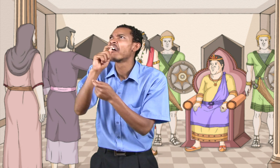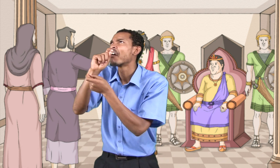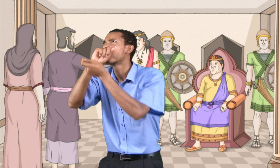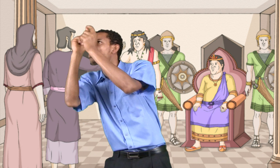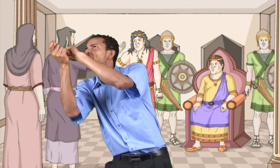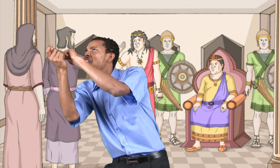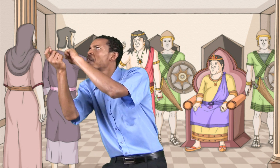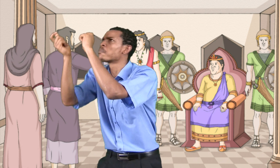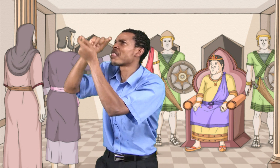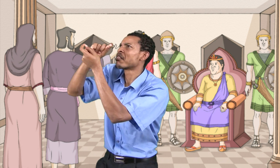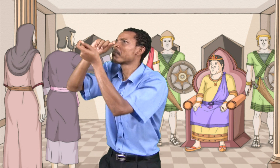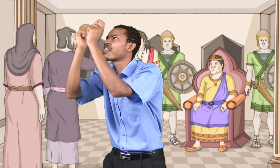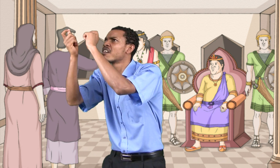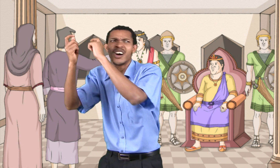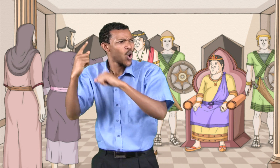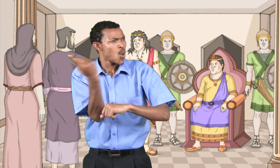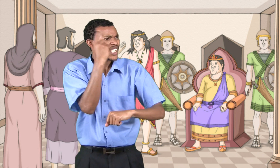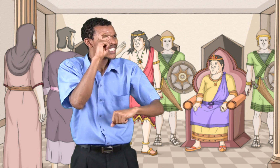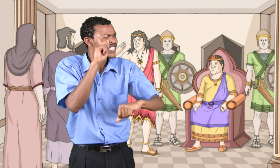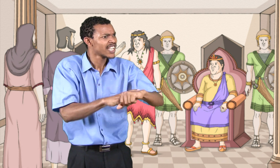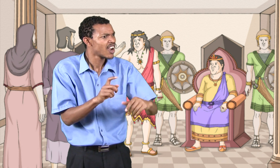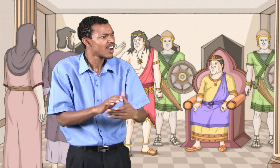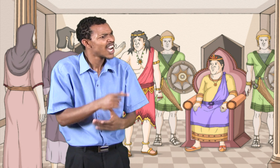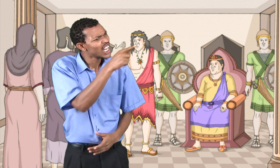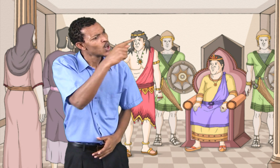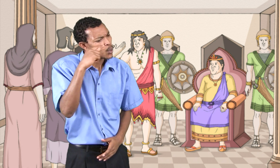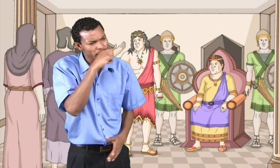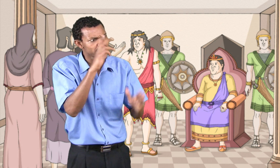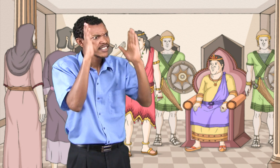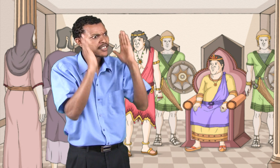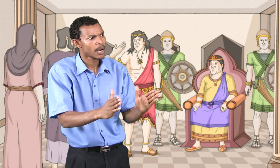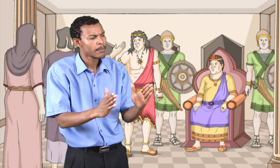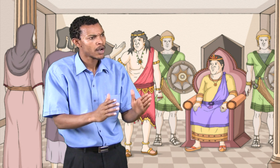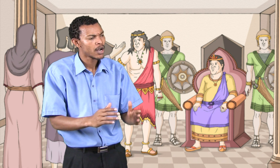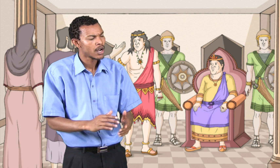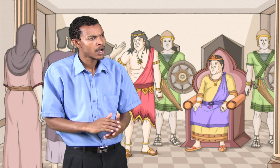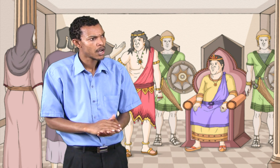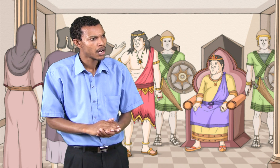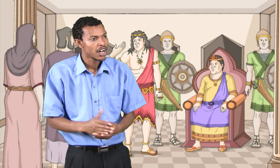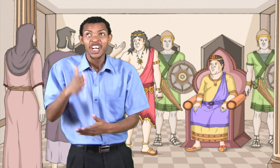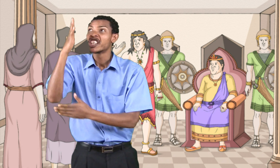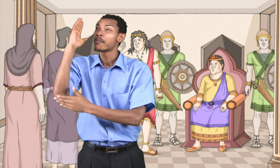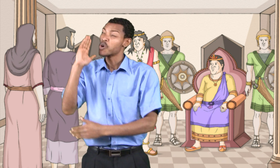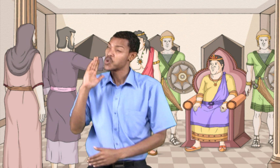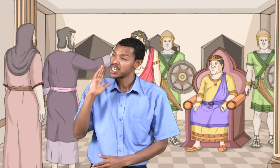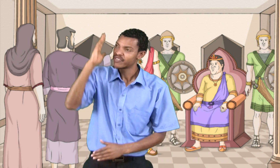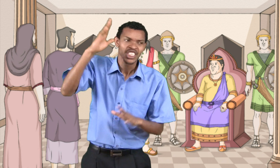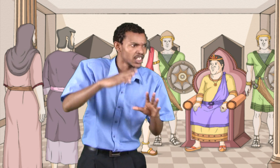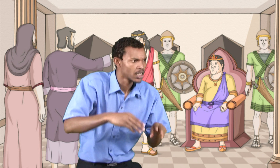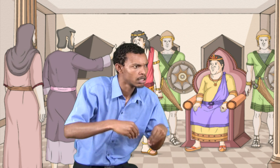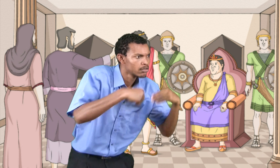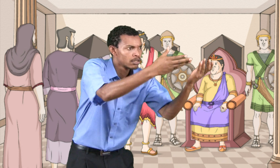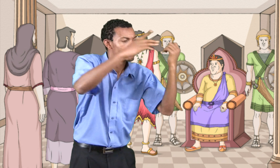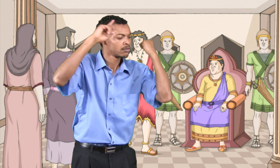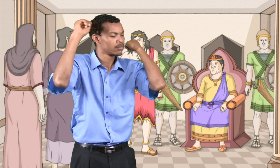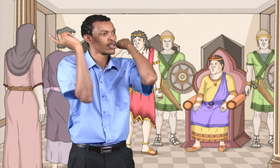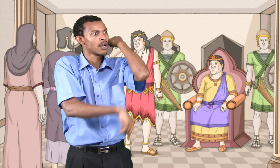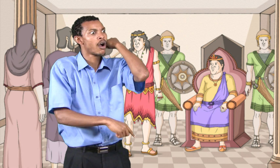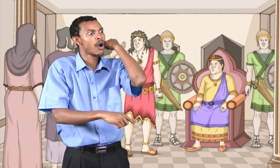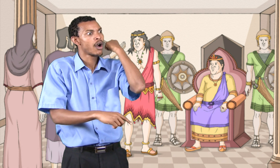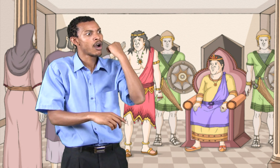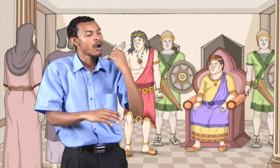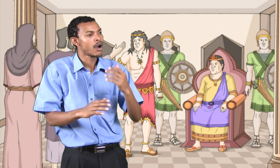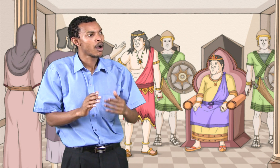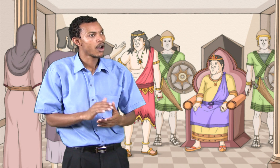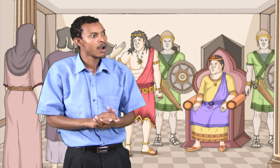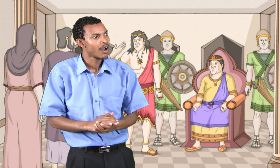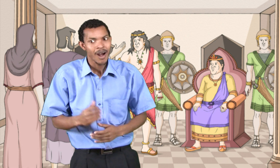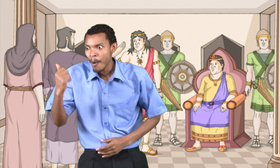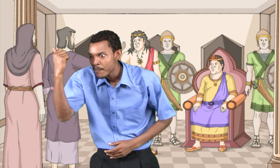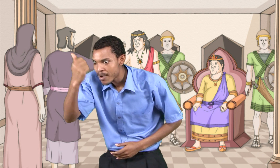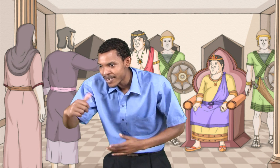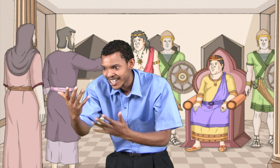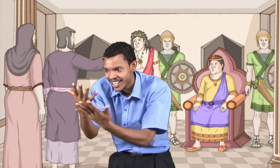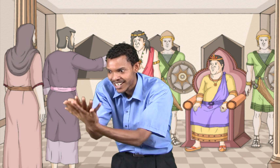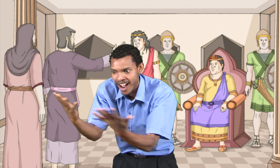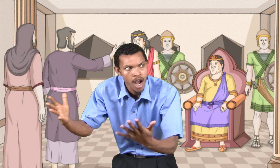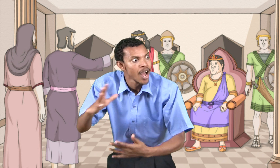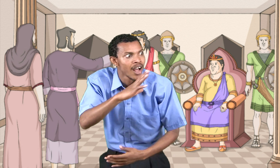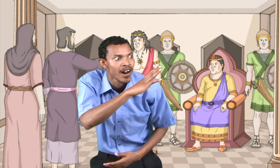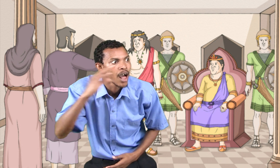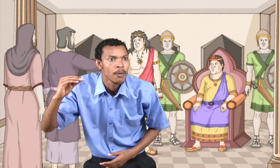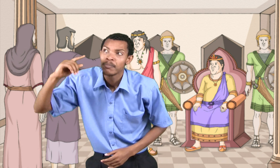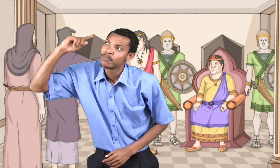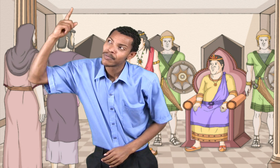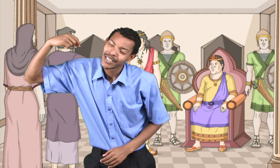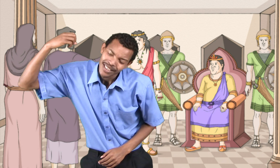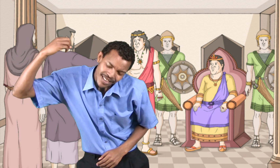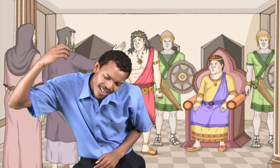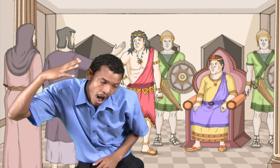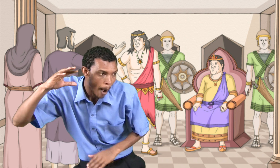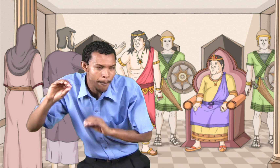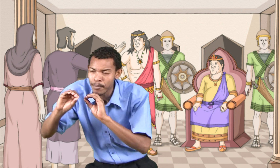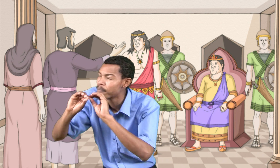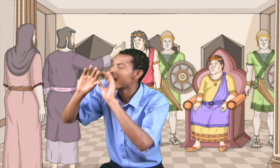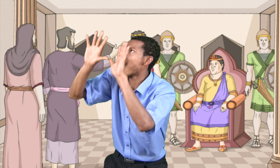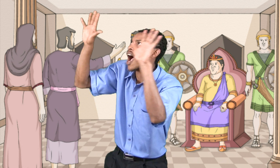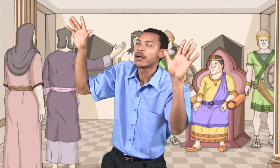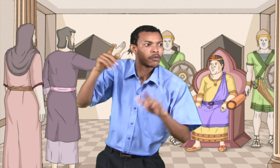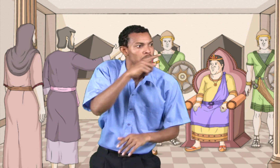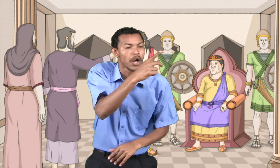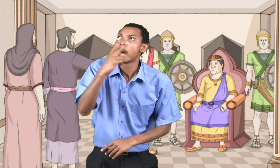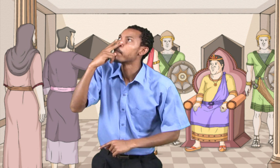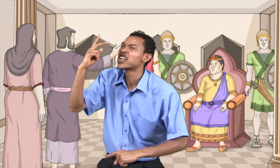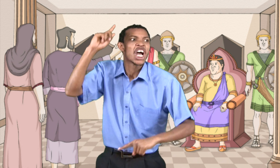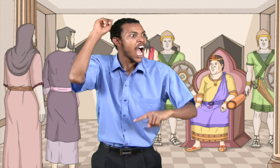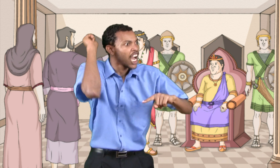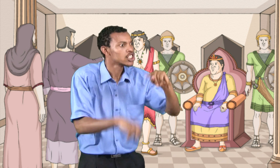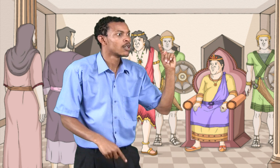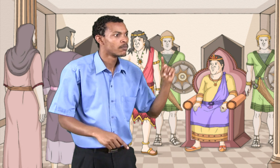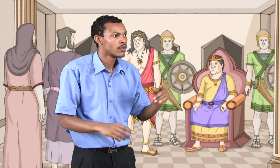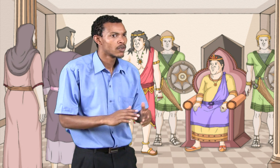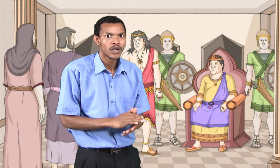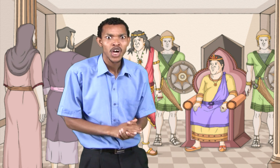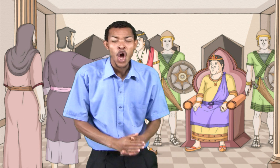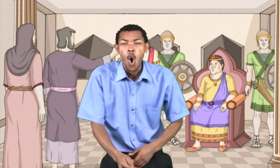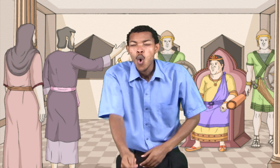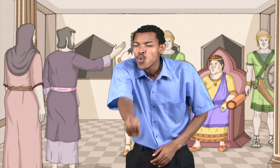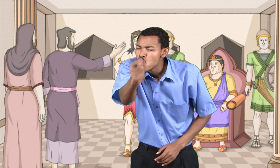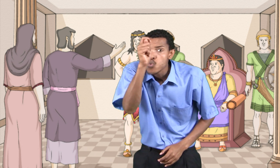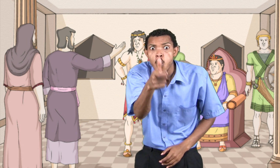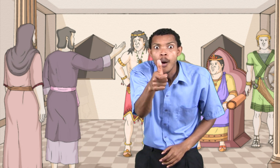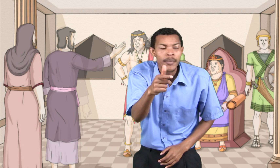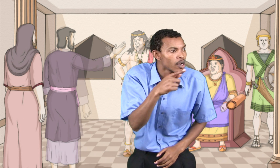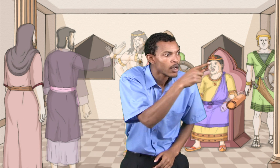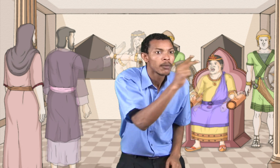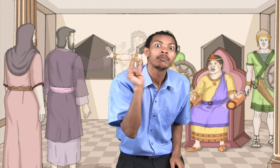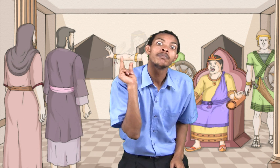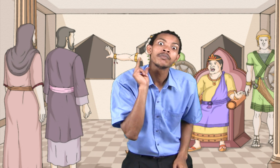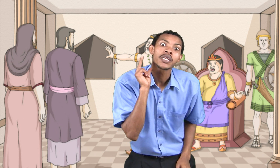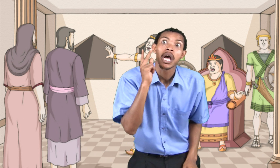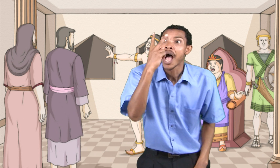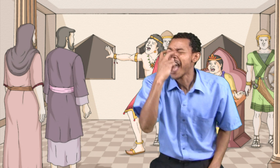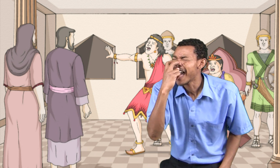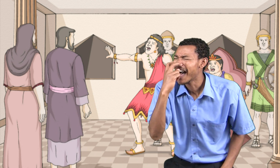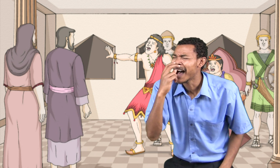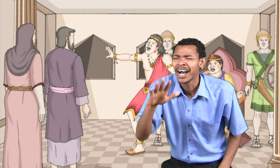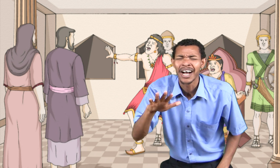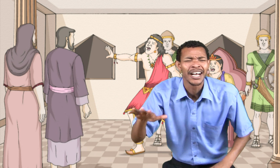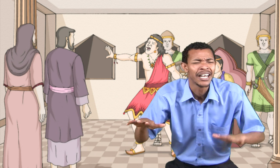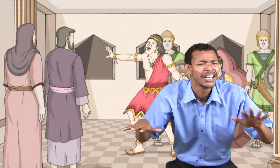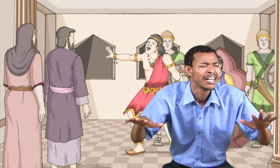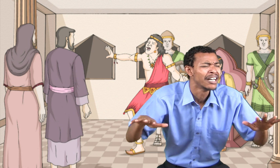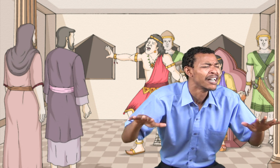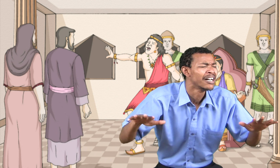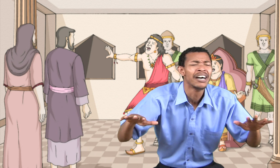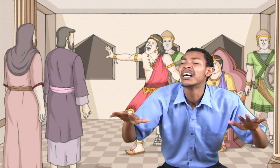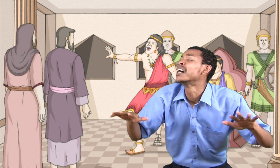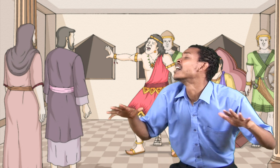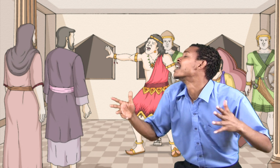Now look, the hand of the Lord is against you, and for a time you will be blind and unable to see the light of the sun.”